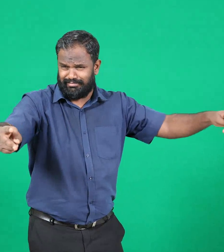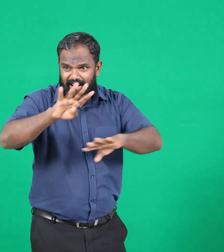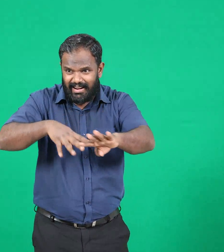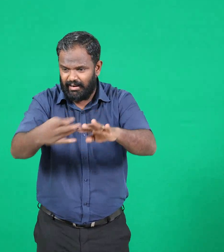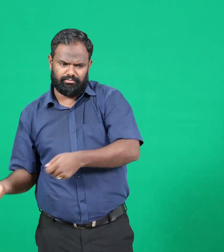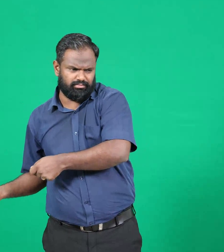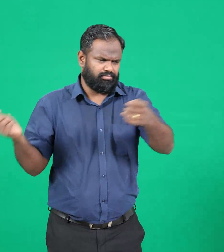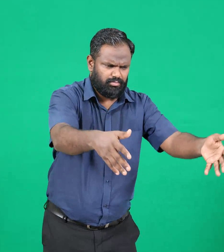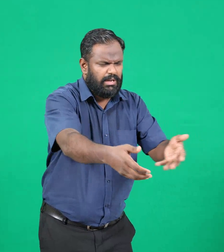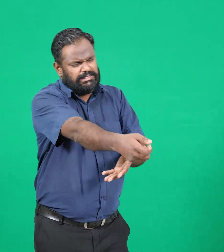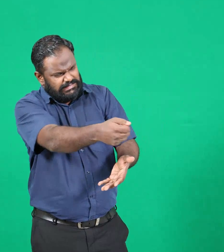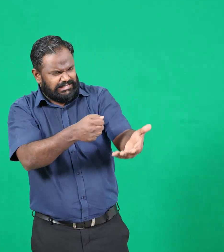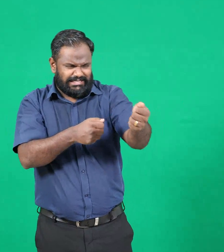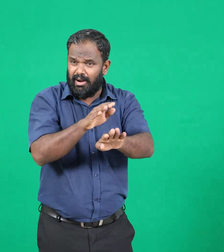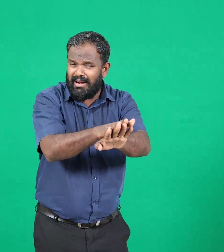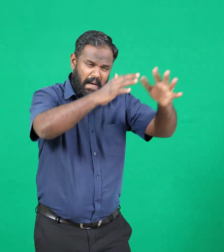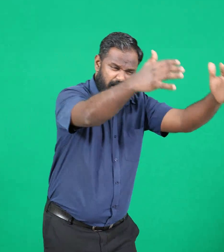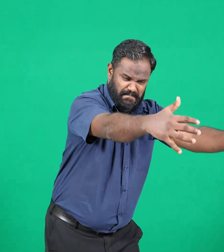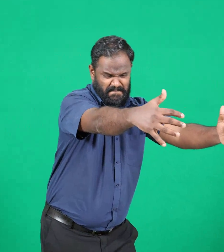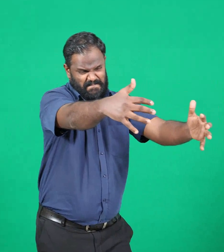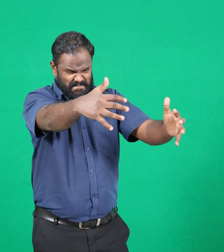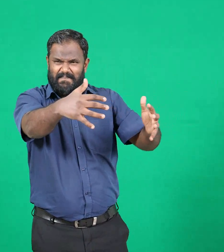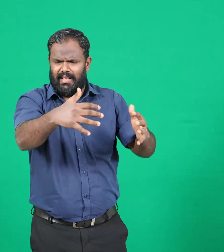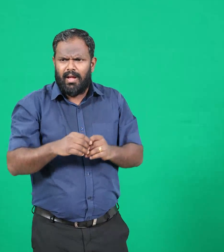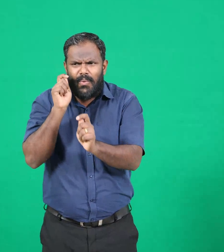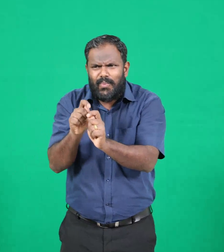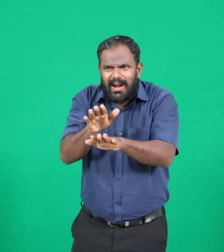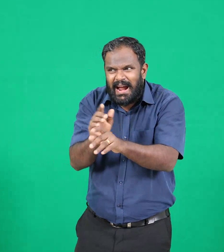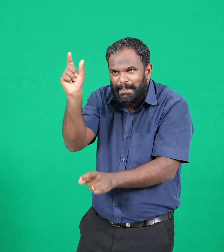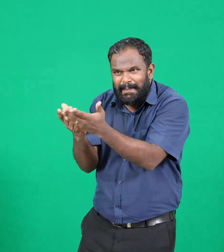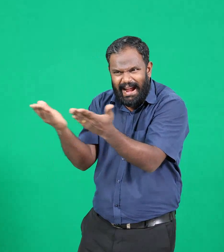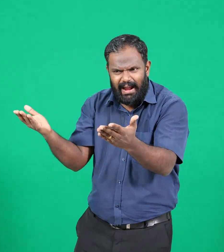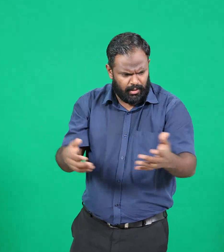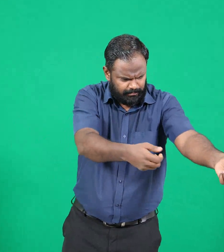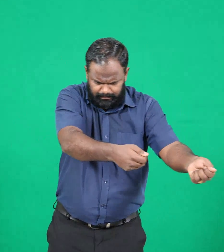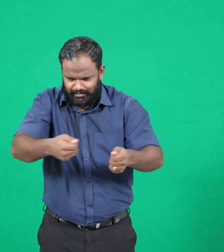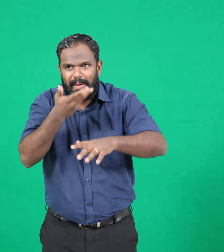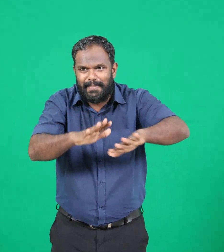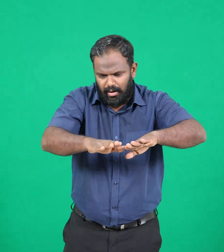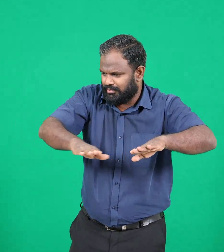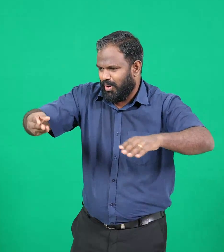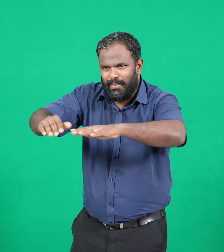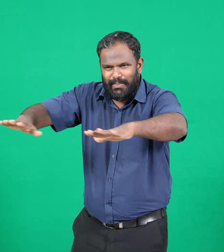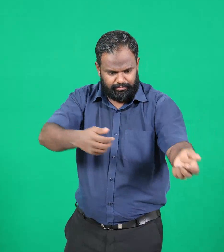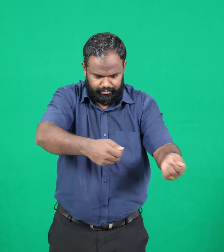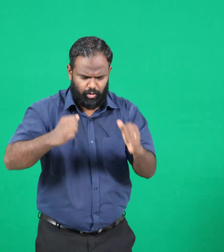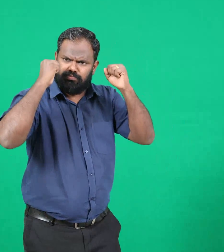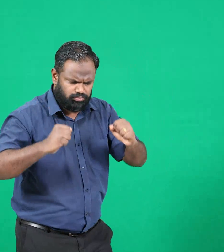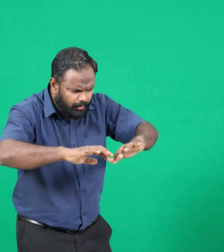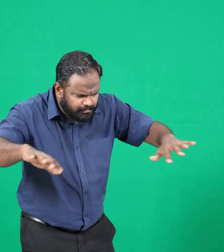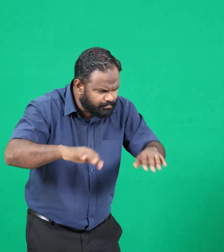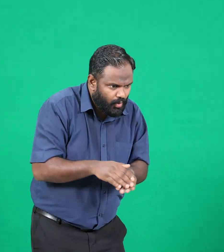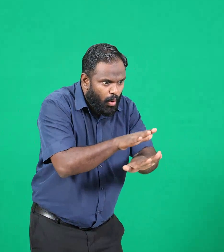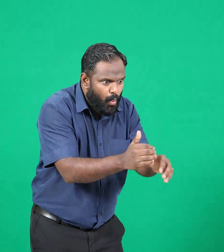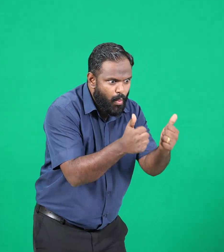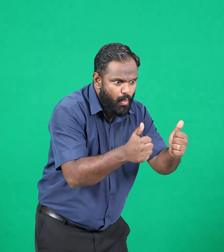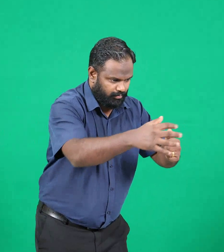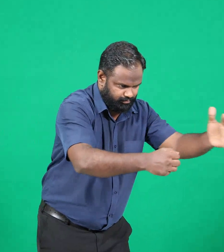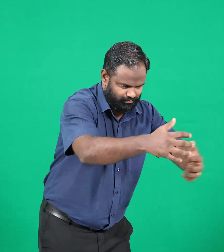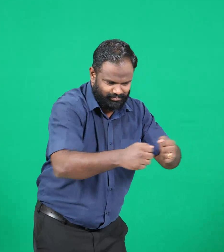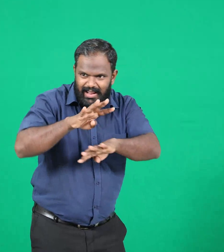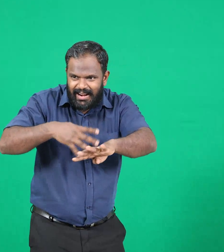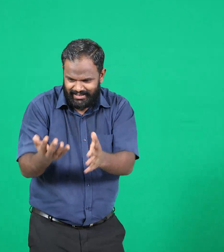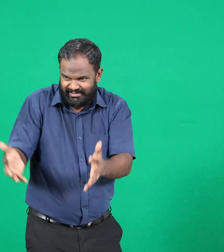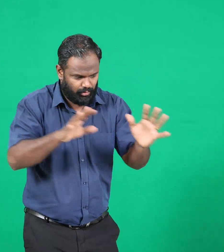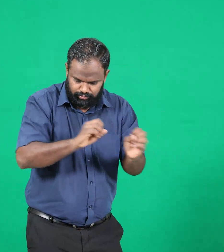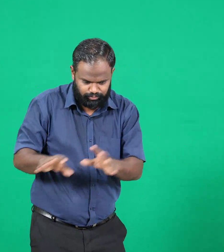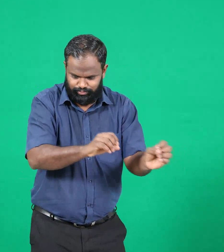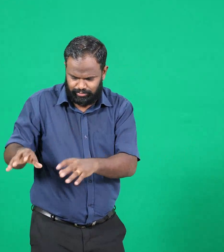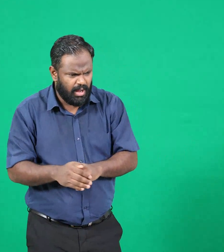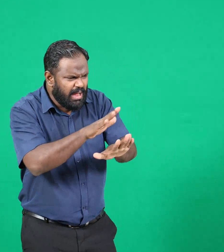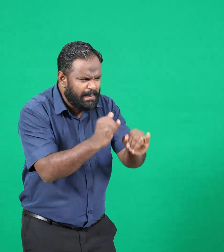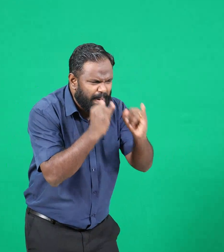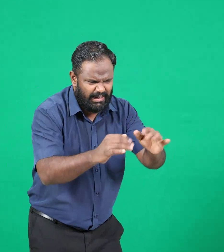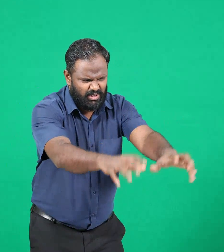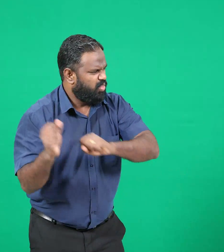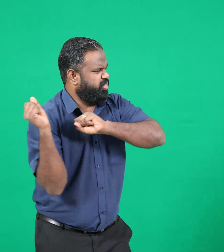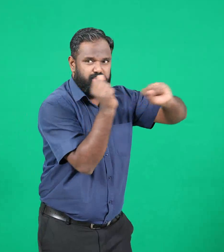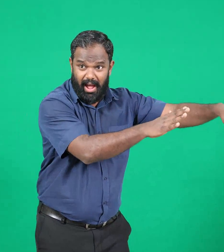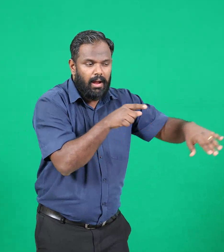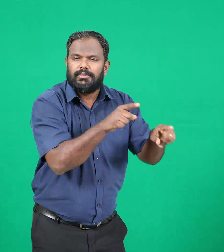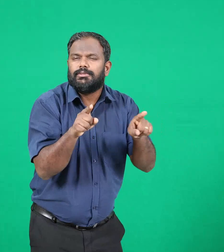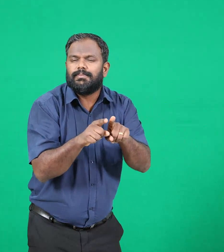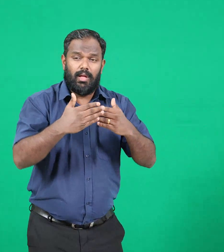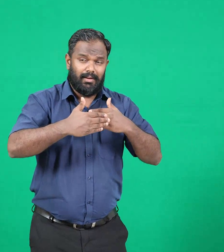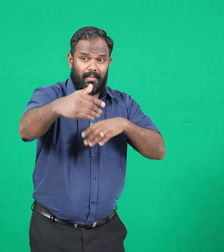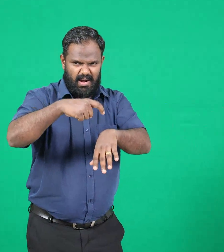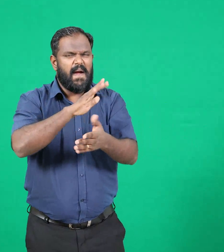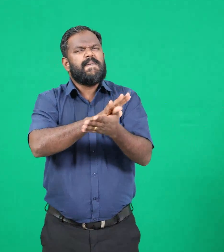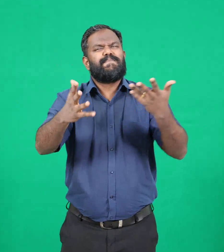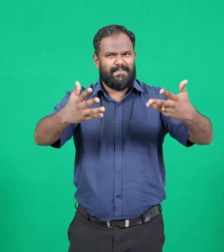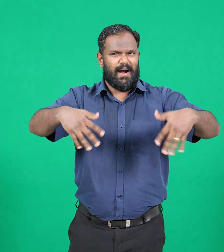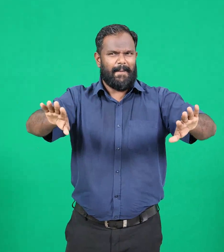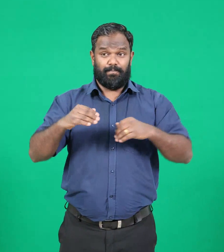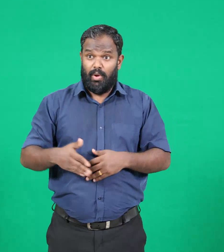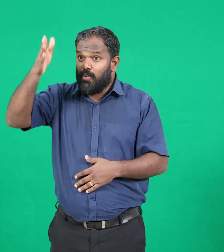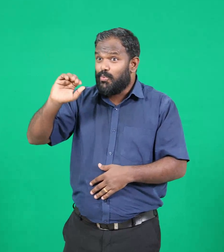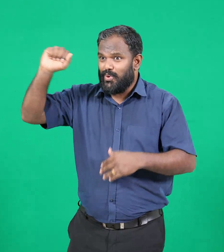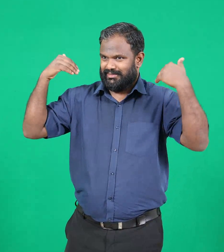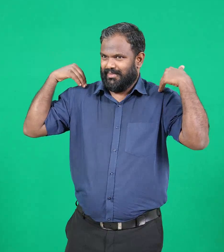When it was full, the men pulled it ashore. Then they sat down and sorted the good fish into containers, but threw the bad away.